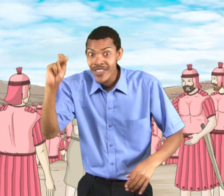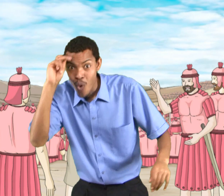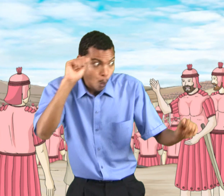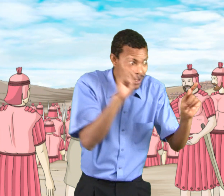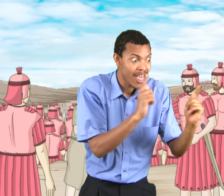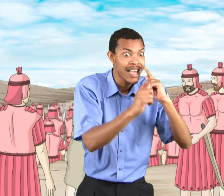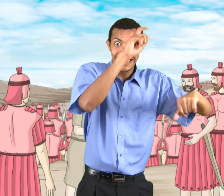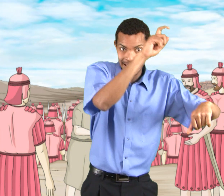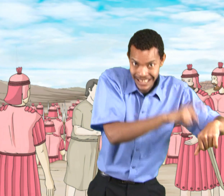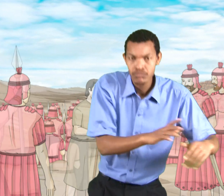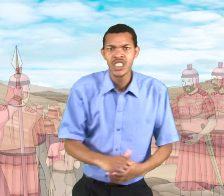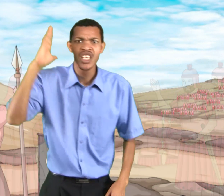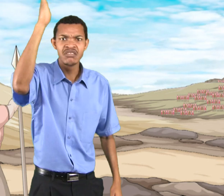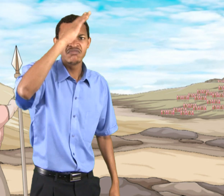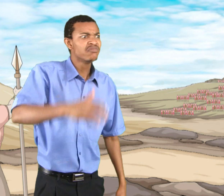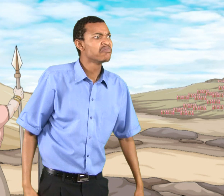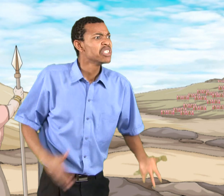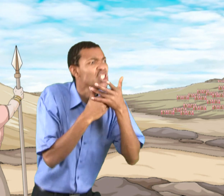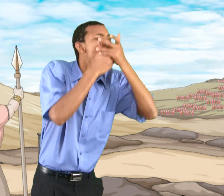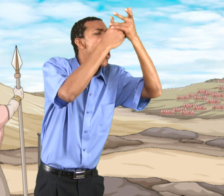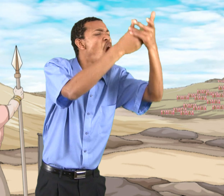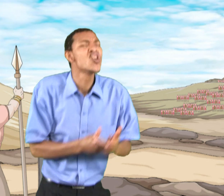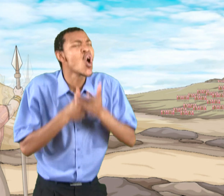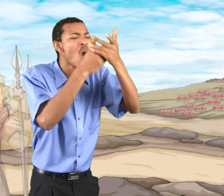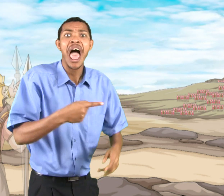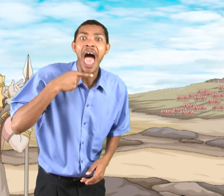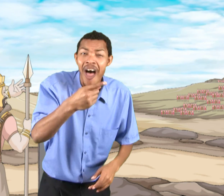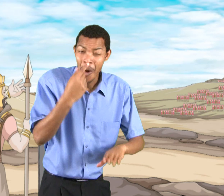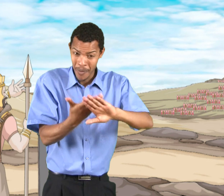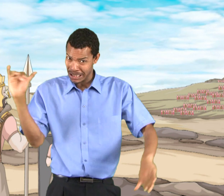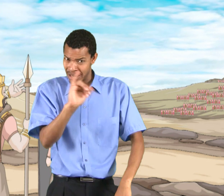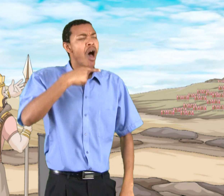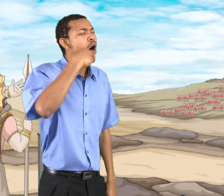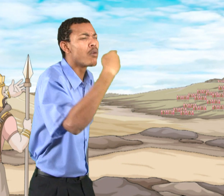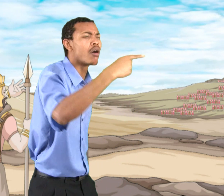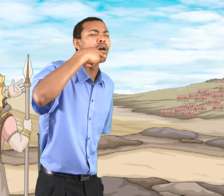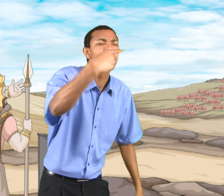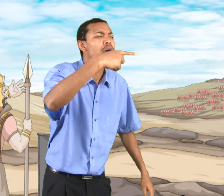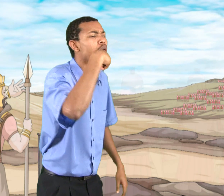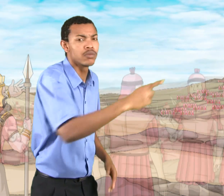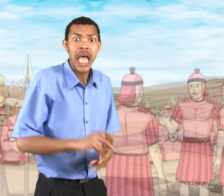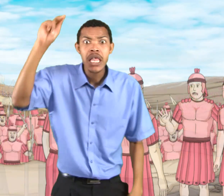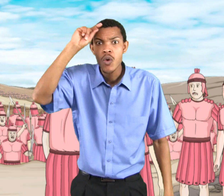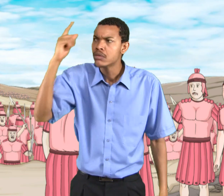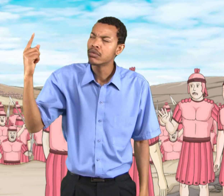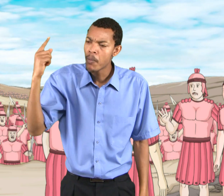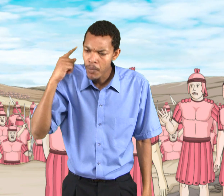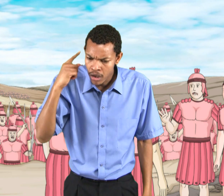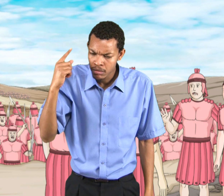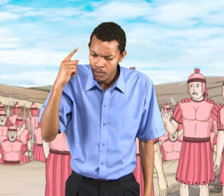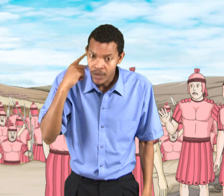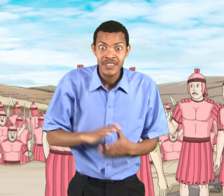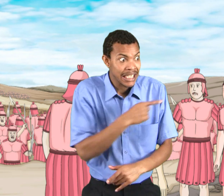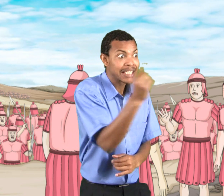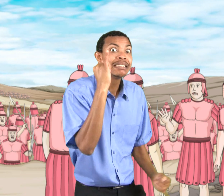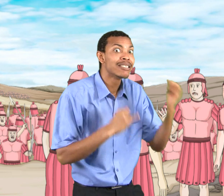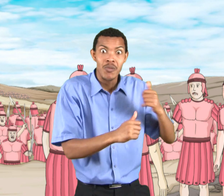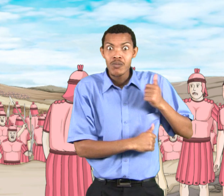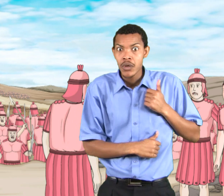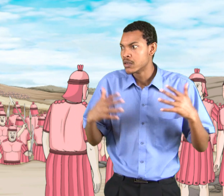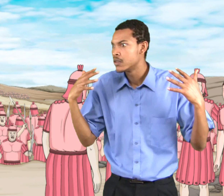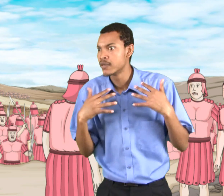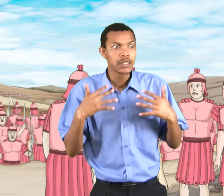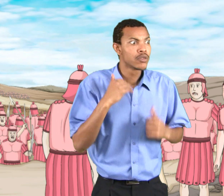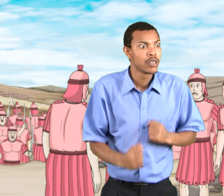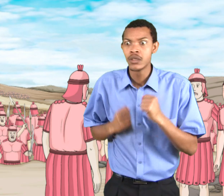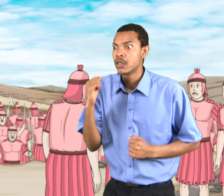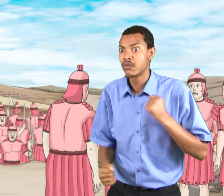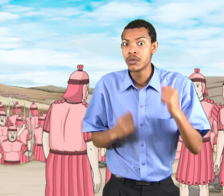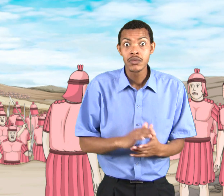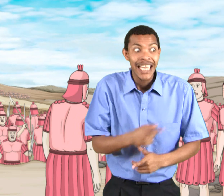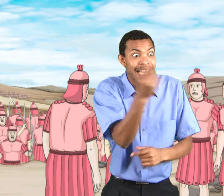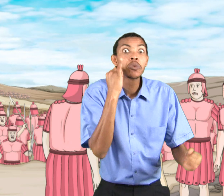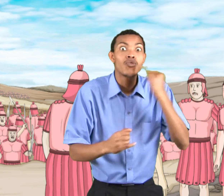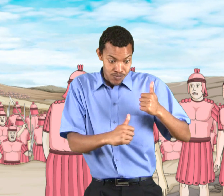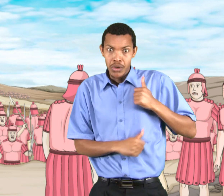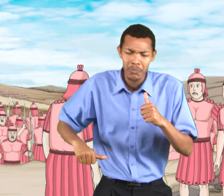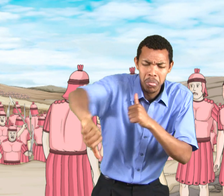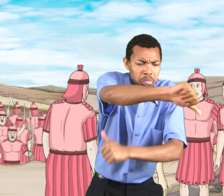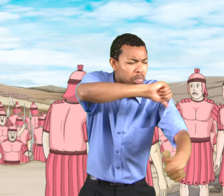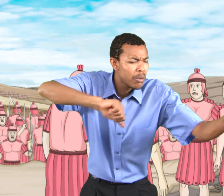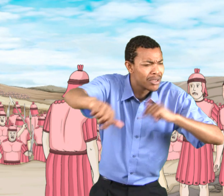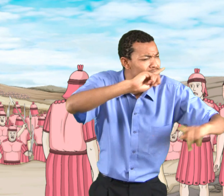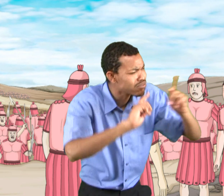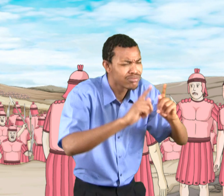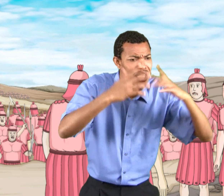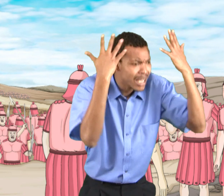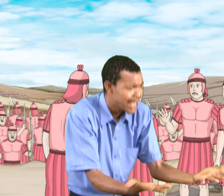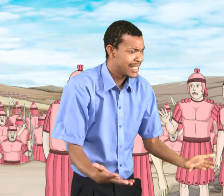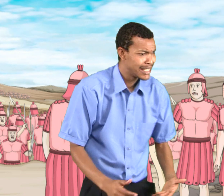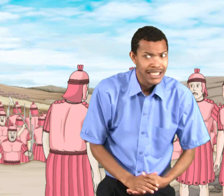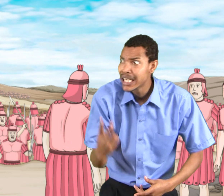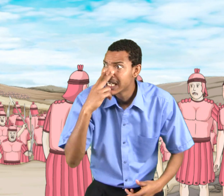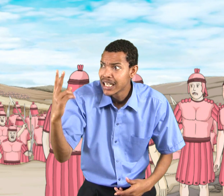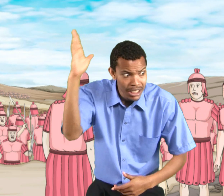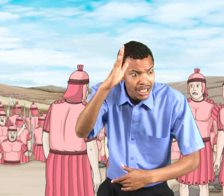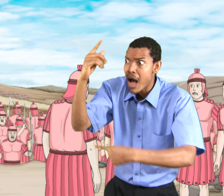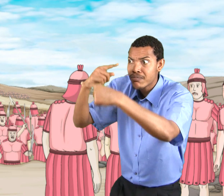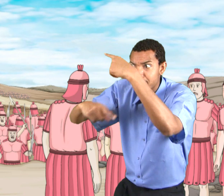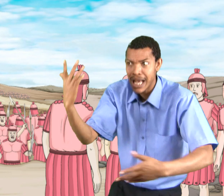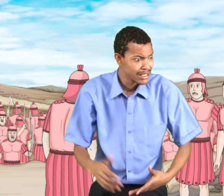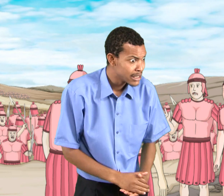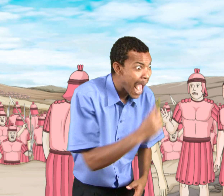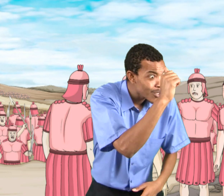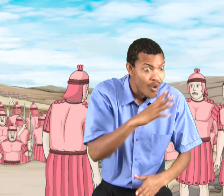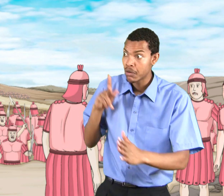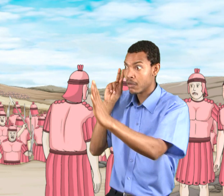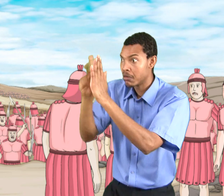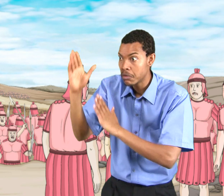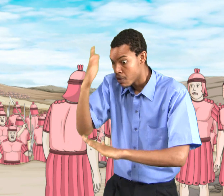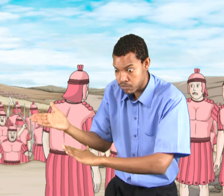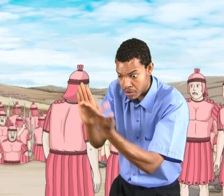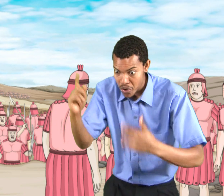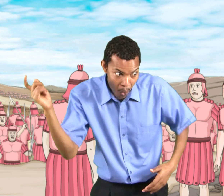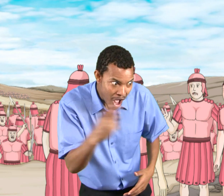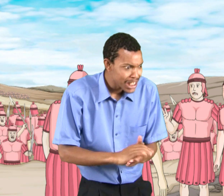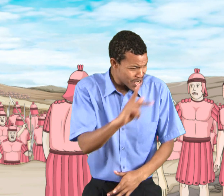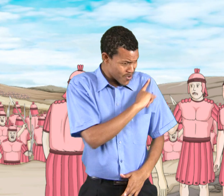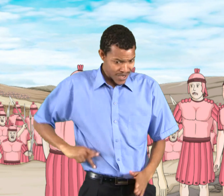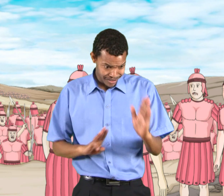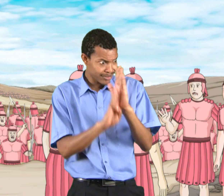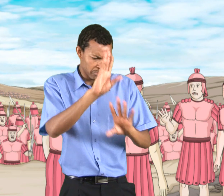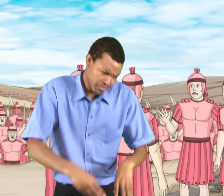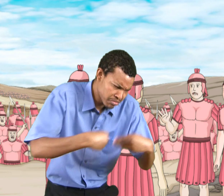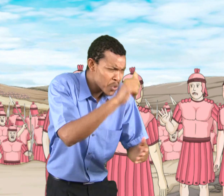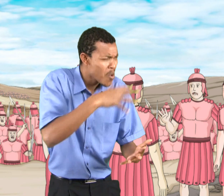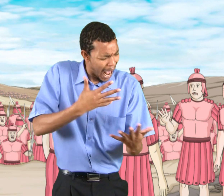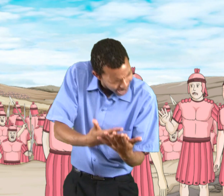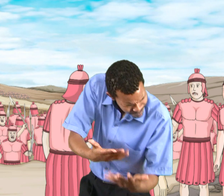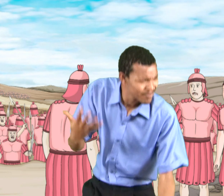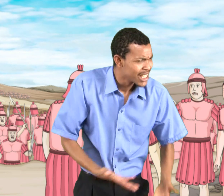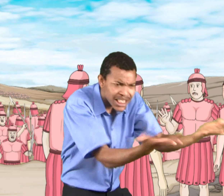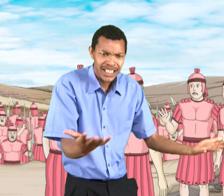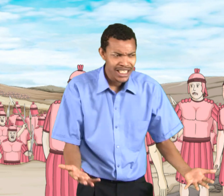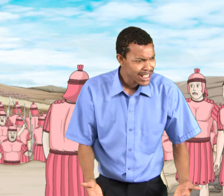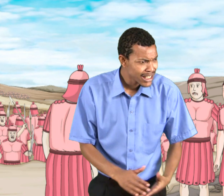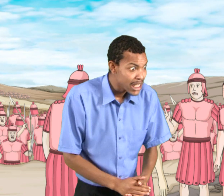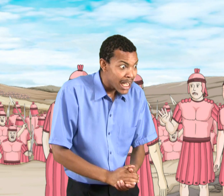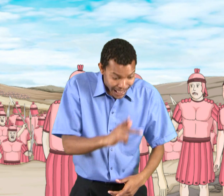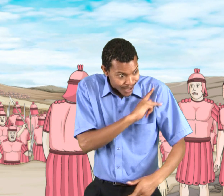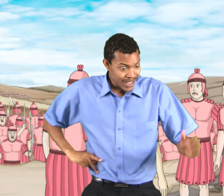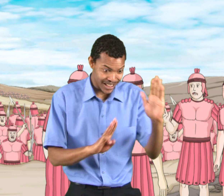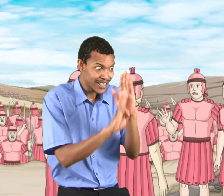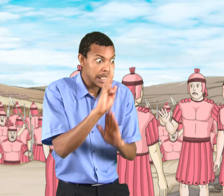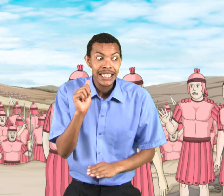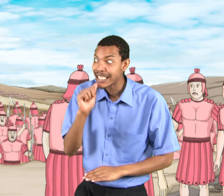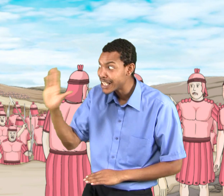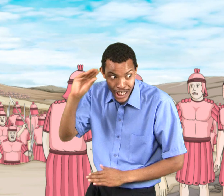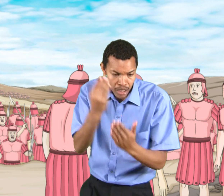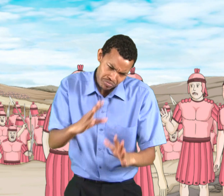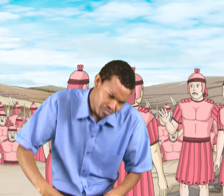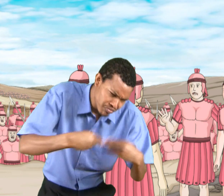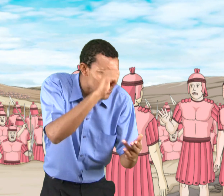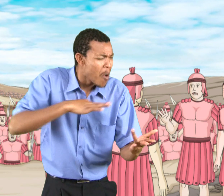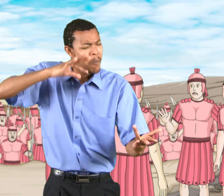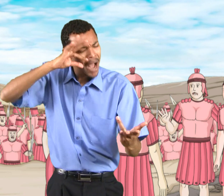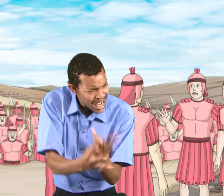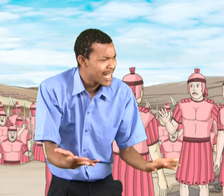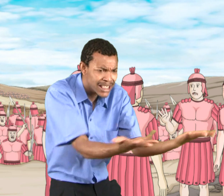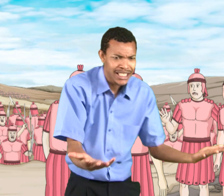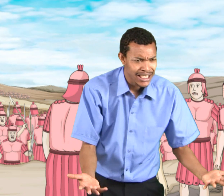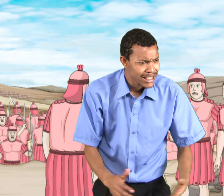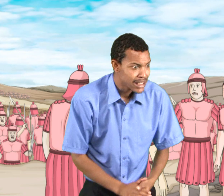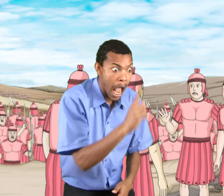And as he was speaking with them, suddenly the champion named Goliath, the Philistine from Gath, came forward from the Philistines and shouted his usual words, which David also heard. When all the men of Israel saw Goliath, they fled from him in great fear.